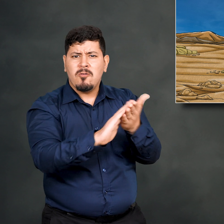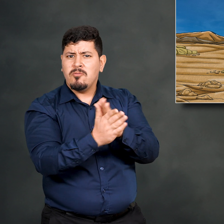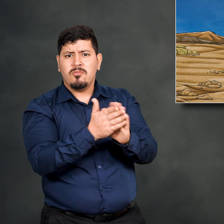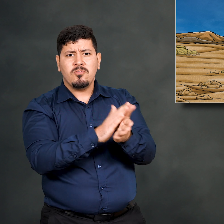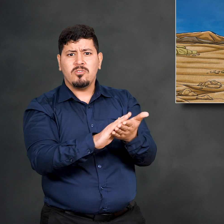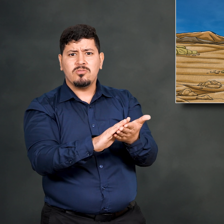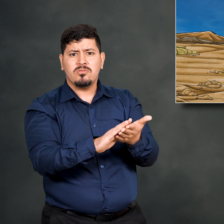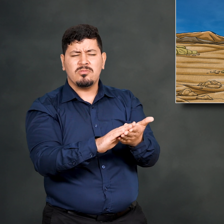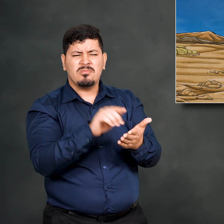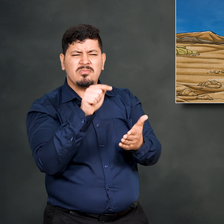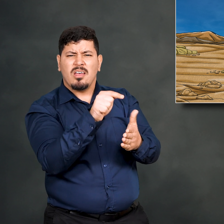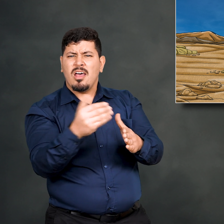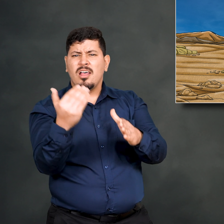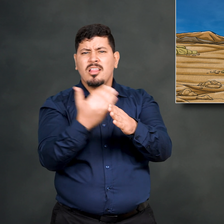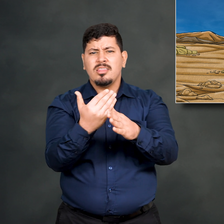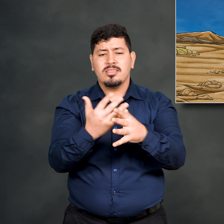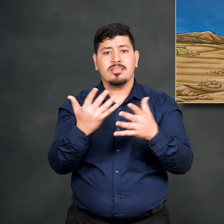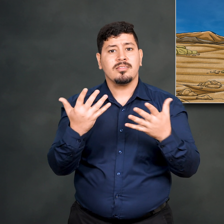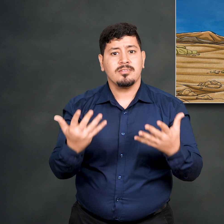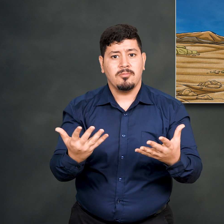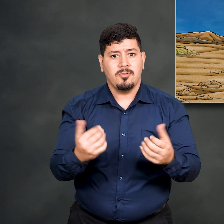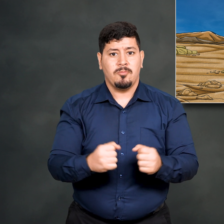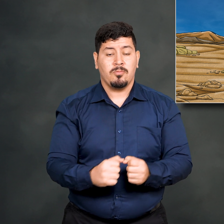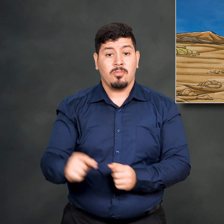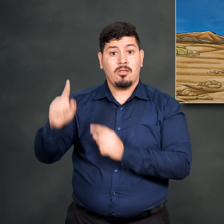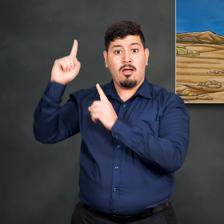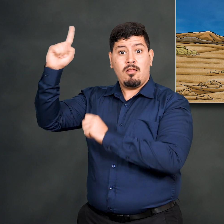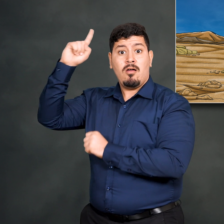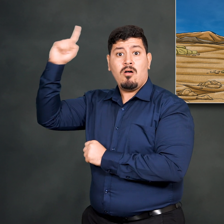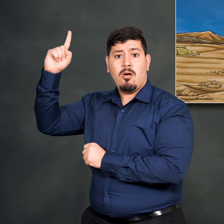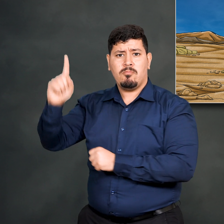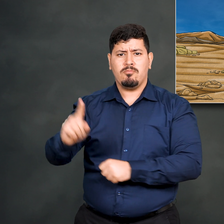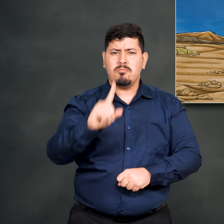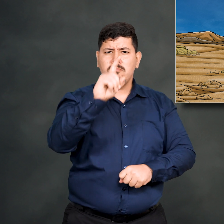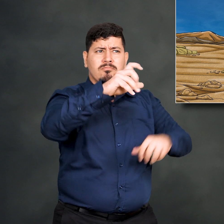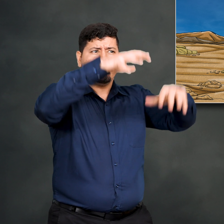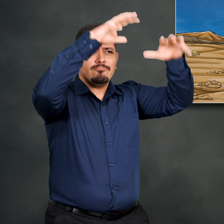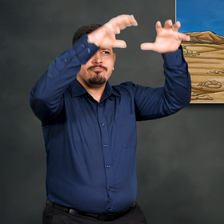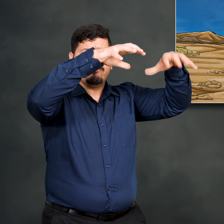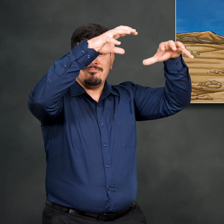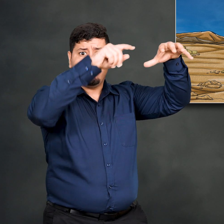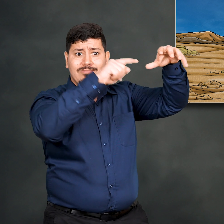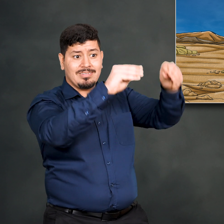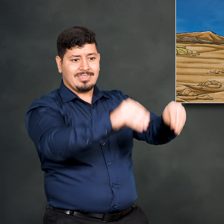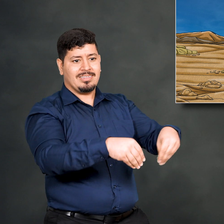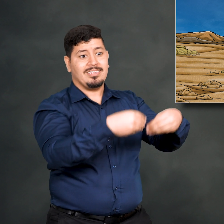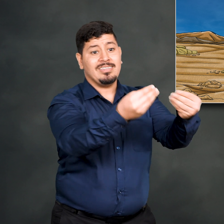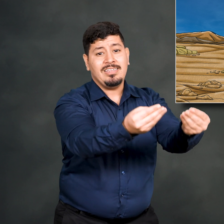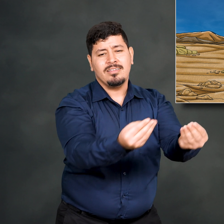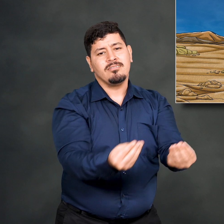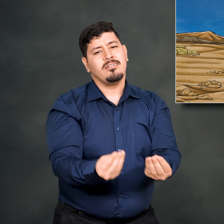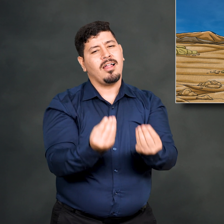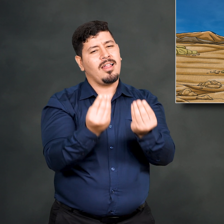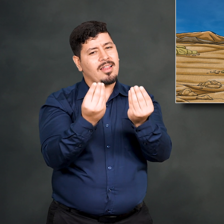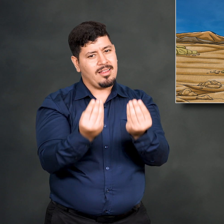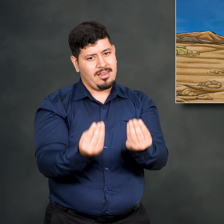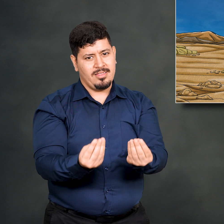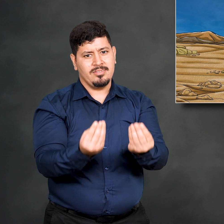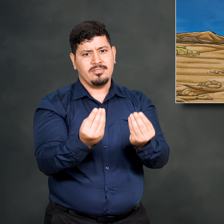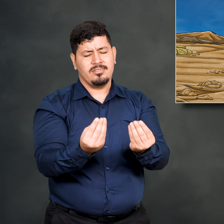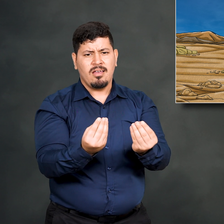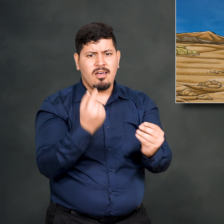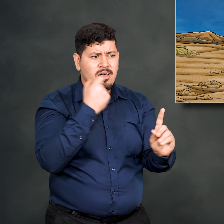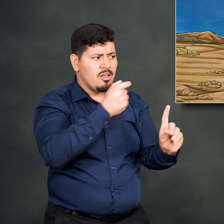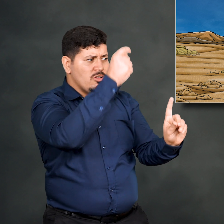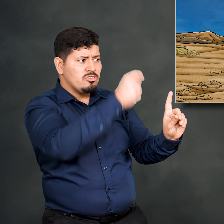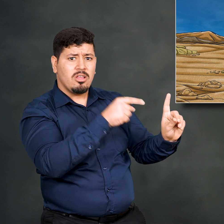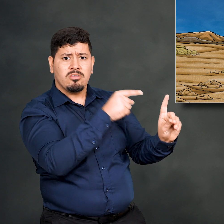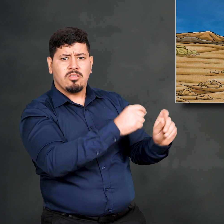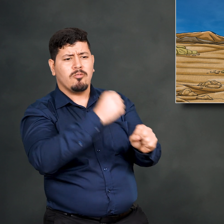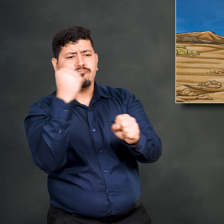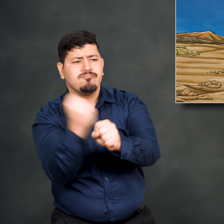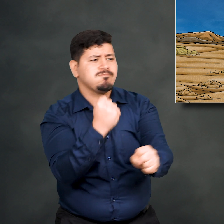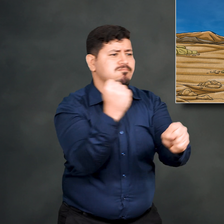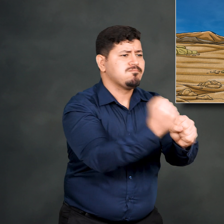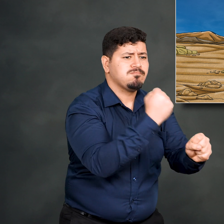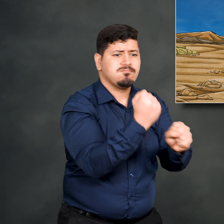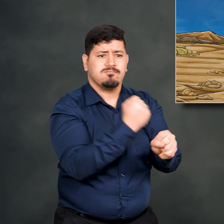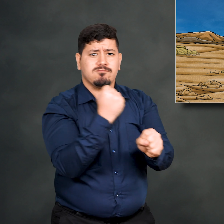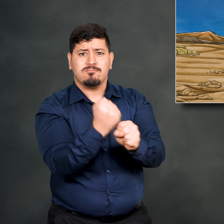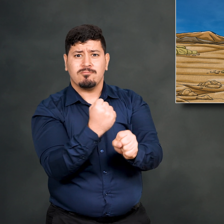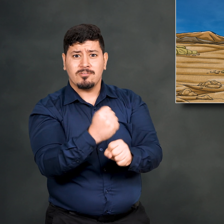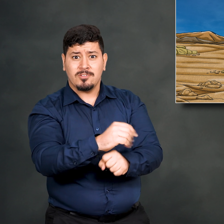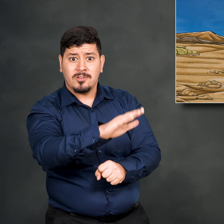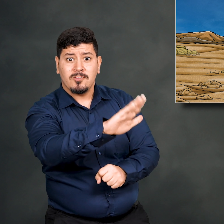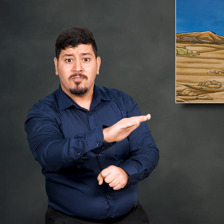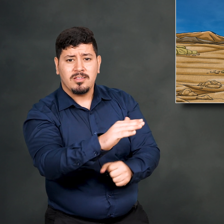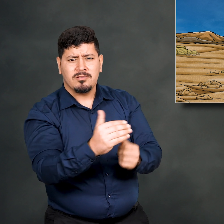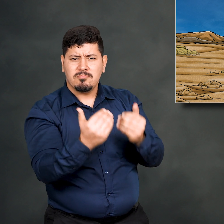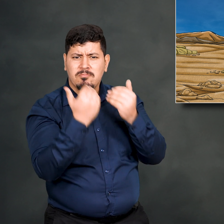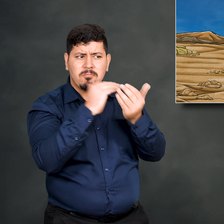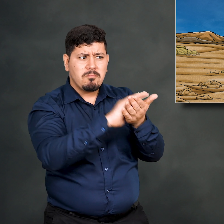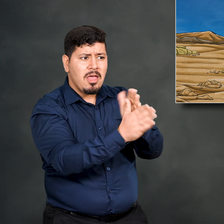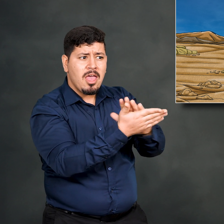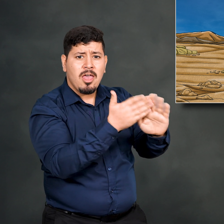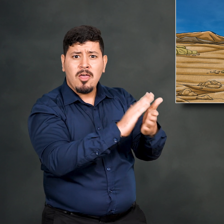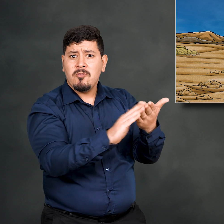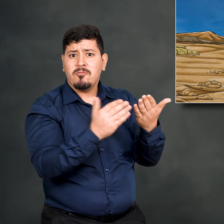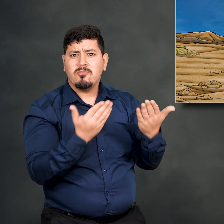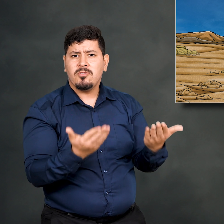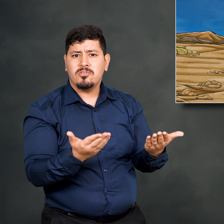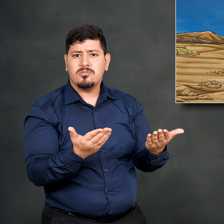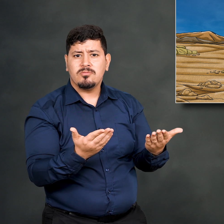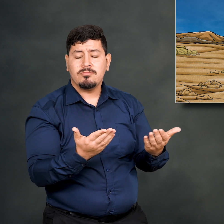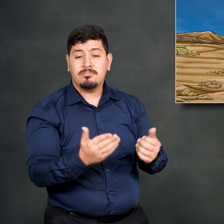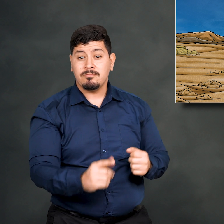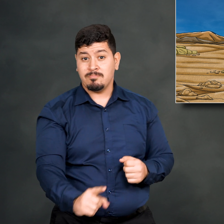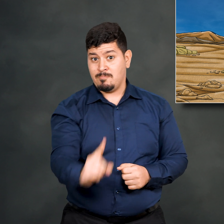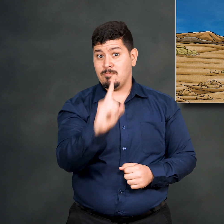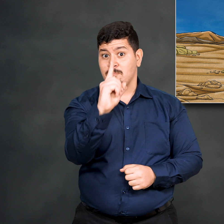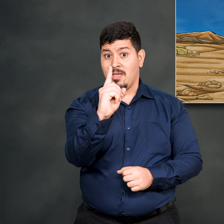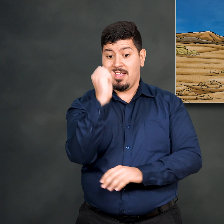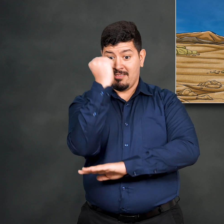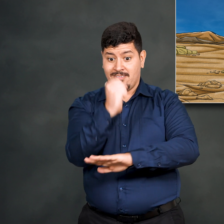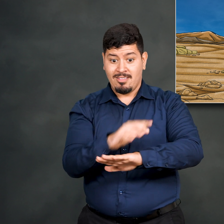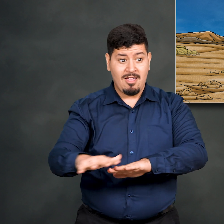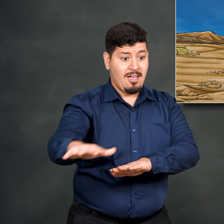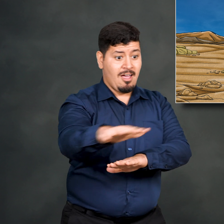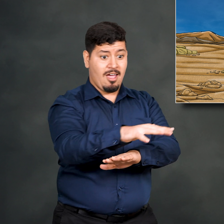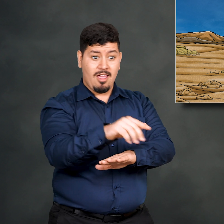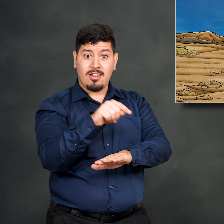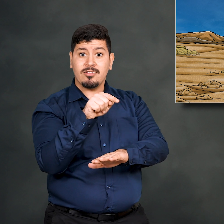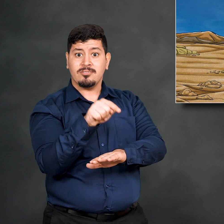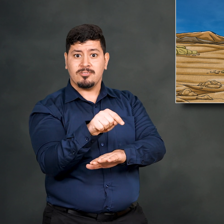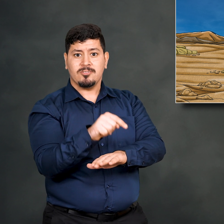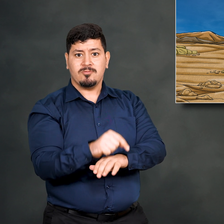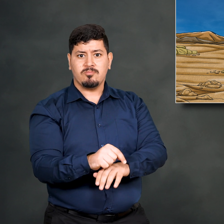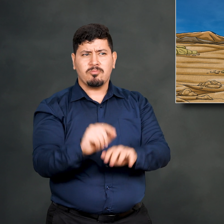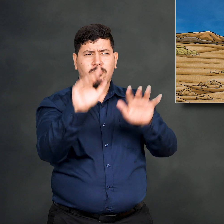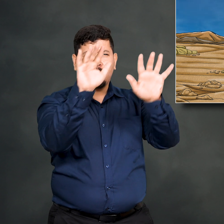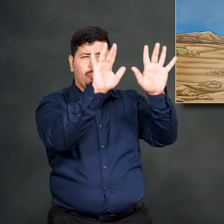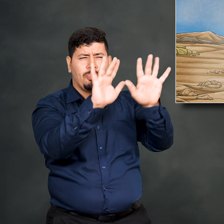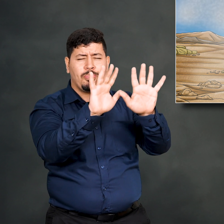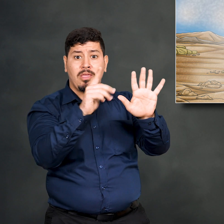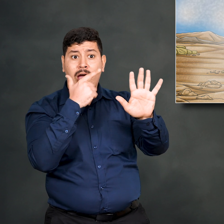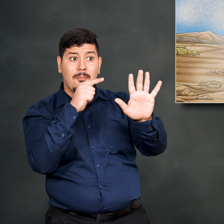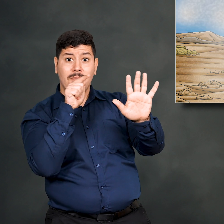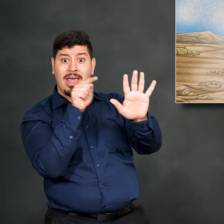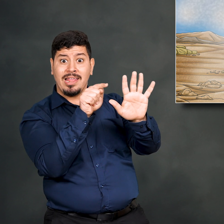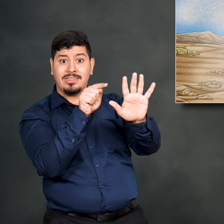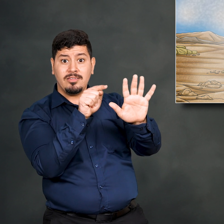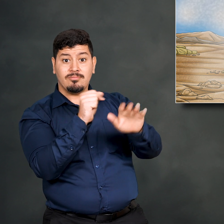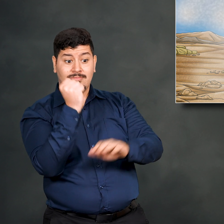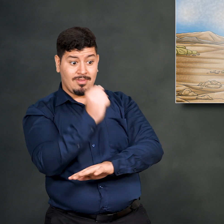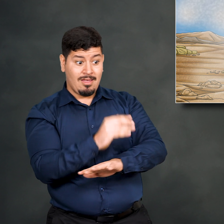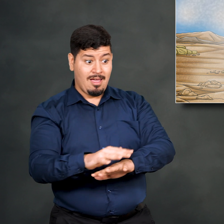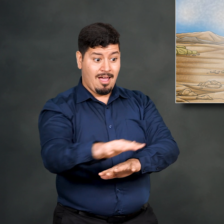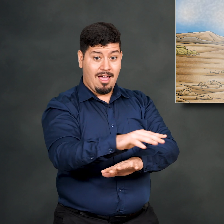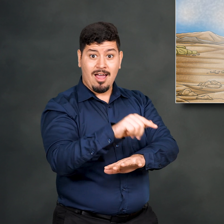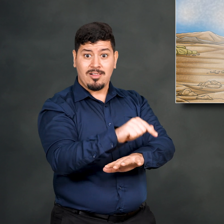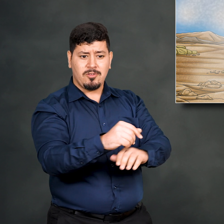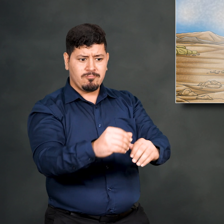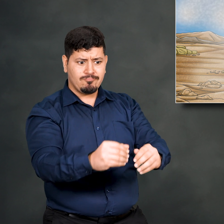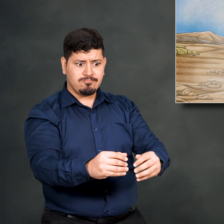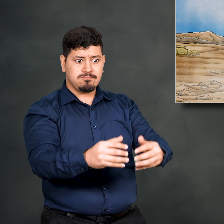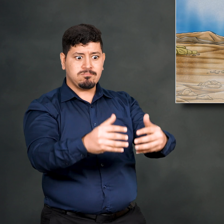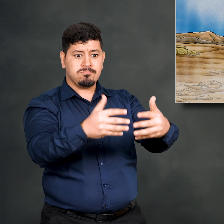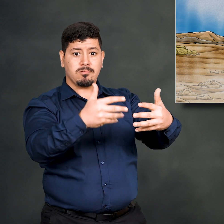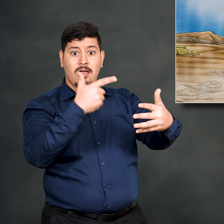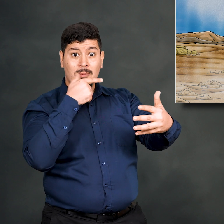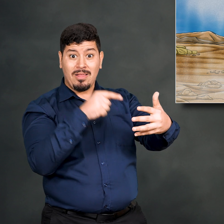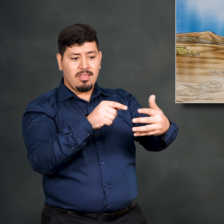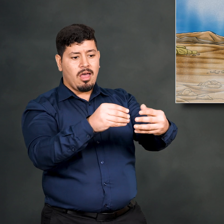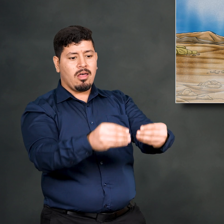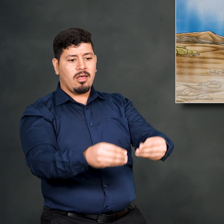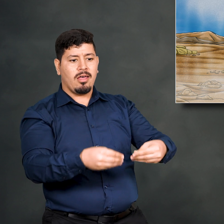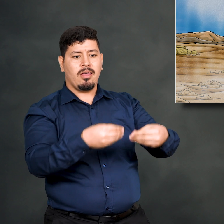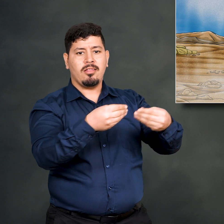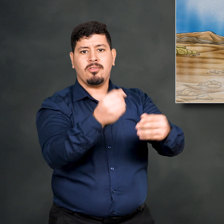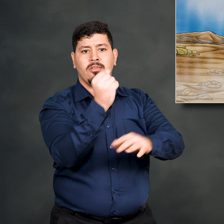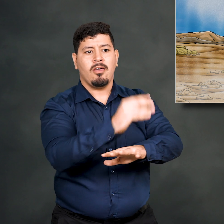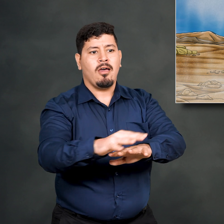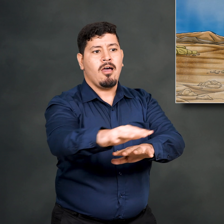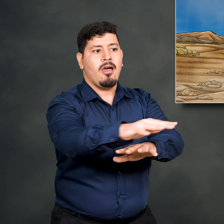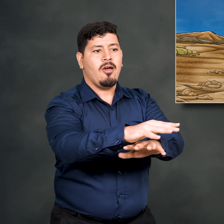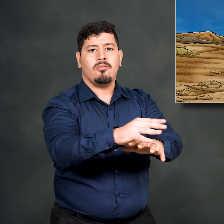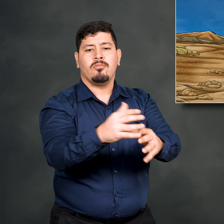for the LORD God had not yet sent rain upon the earth, and there was no man to cultivate the ground.